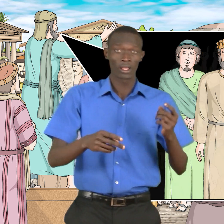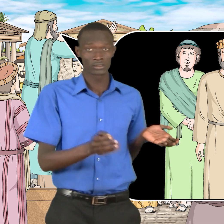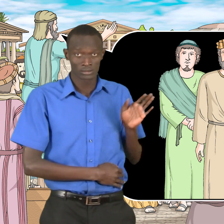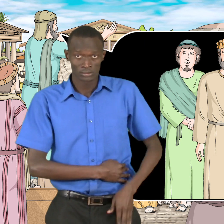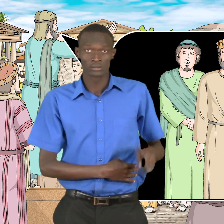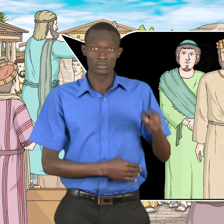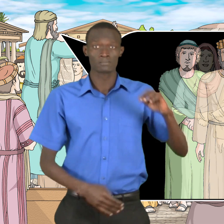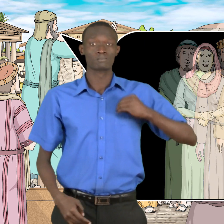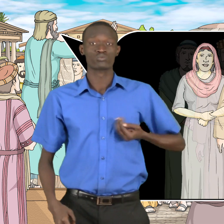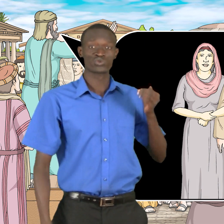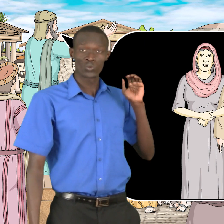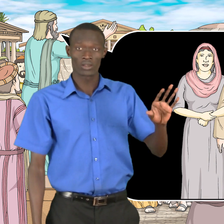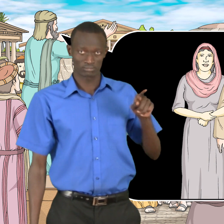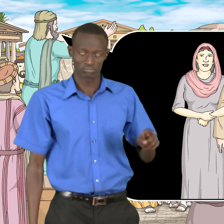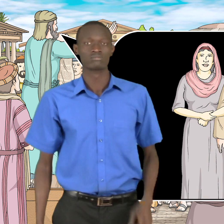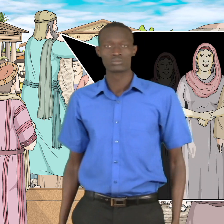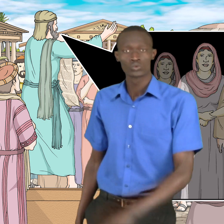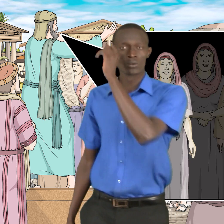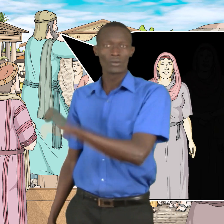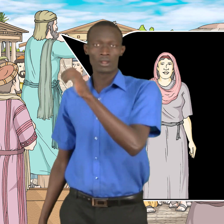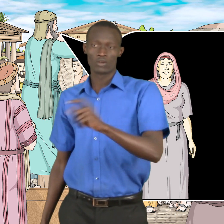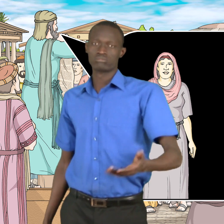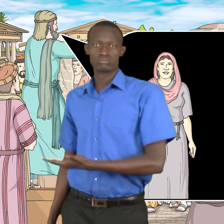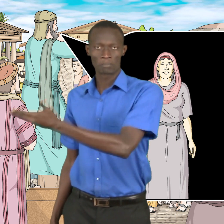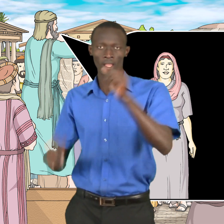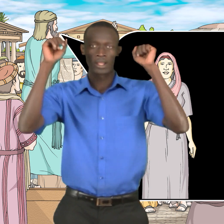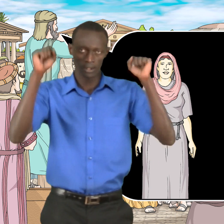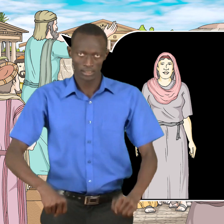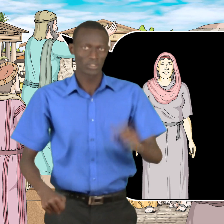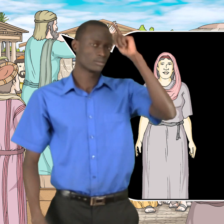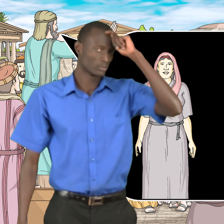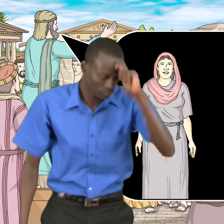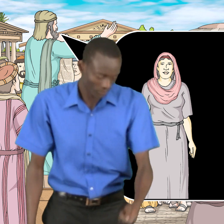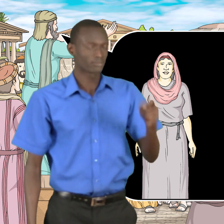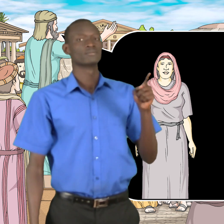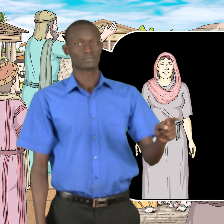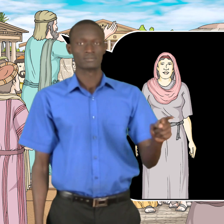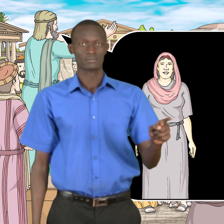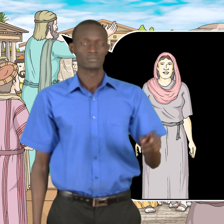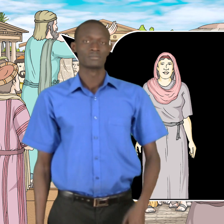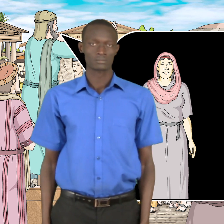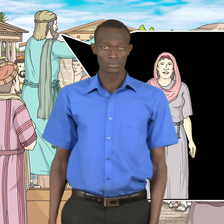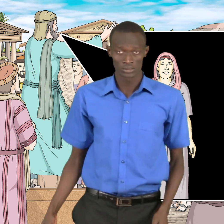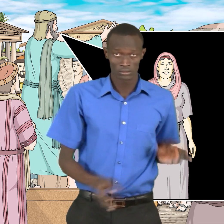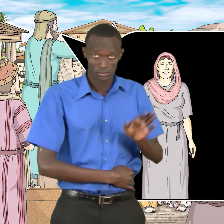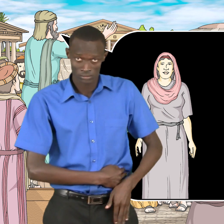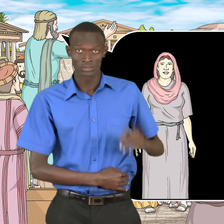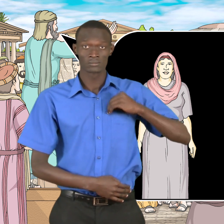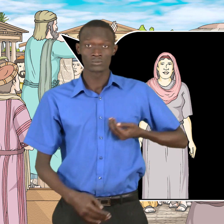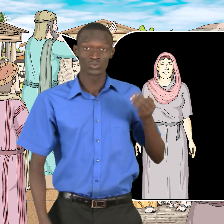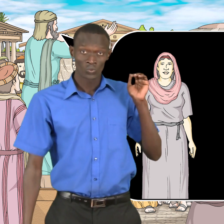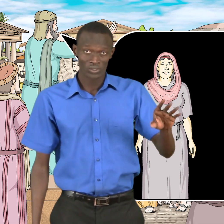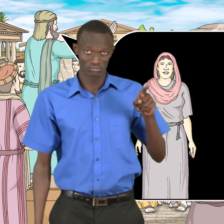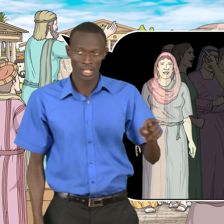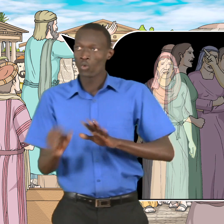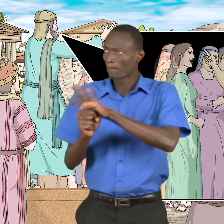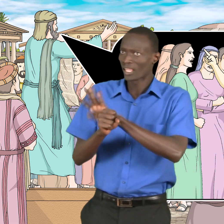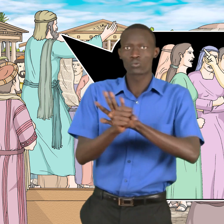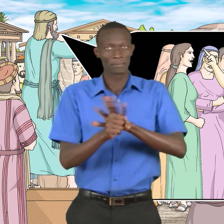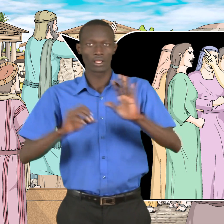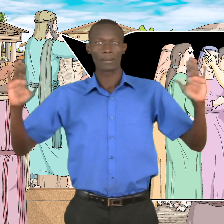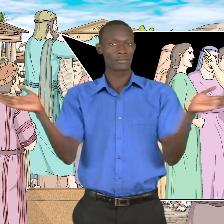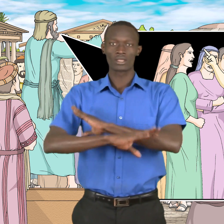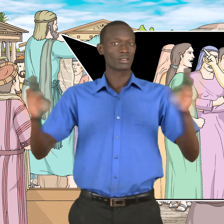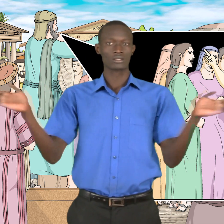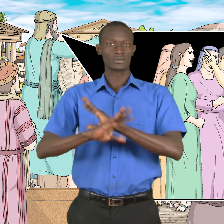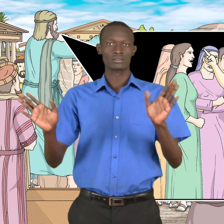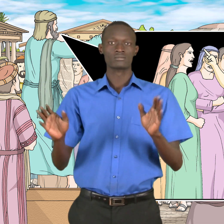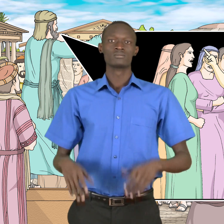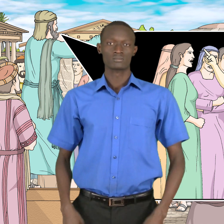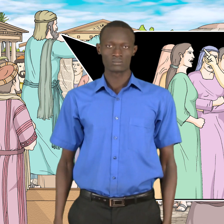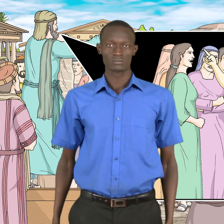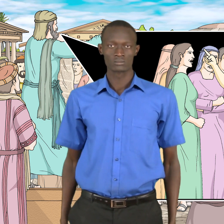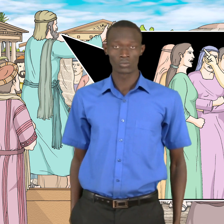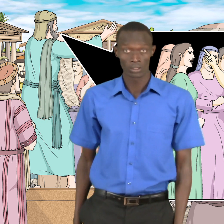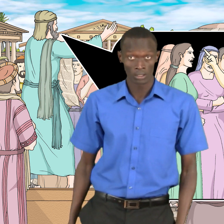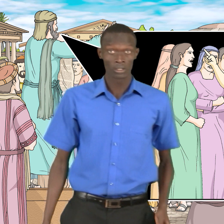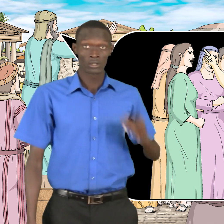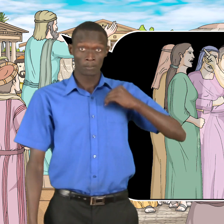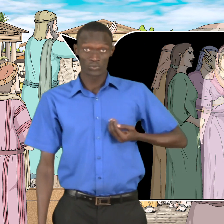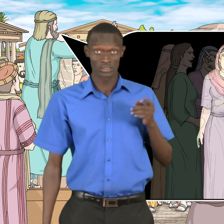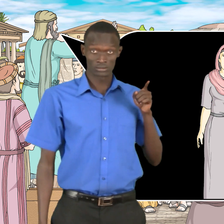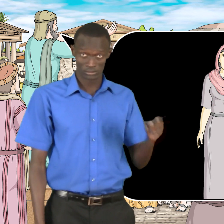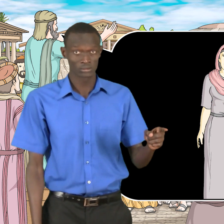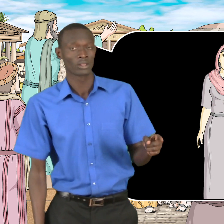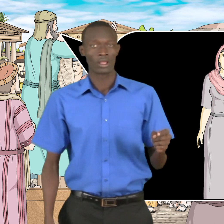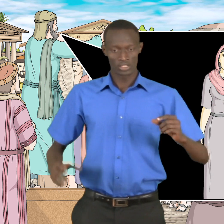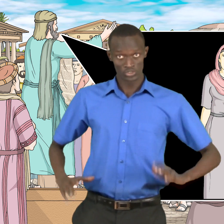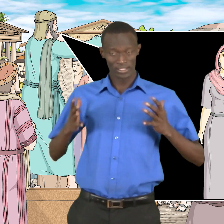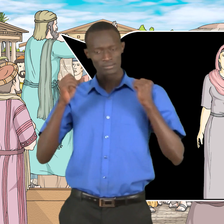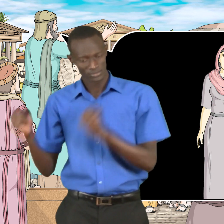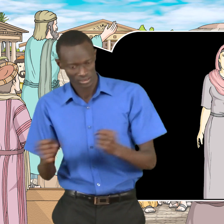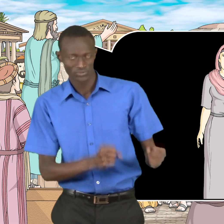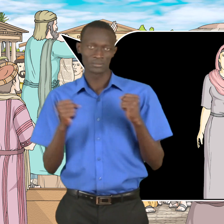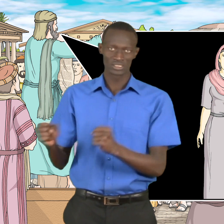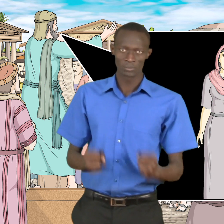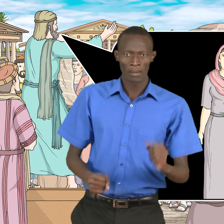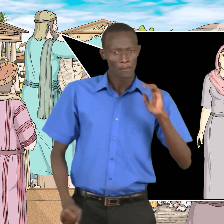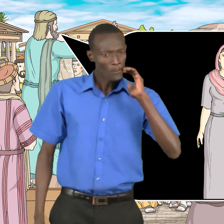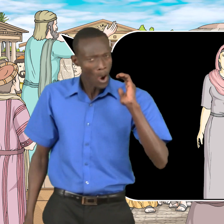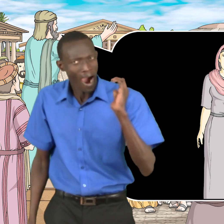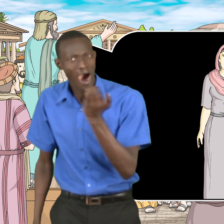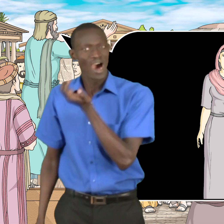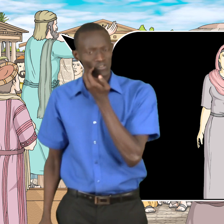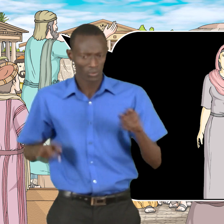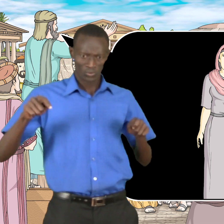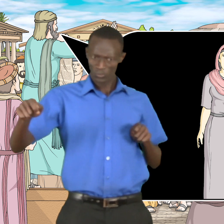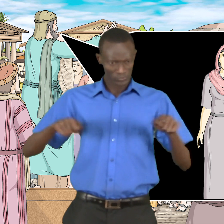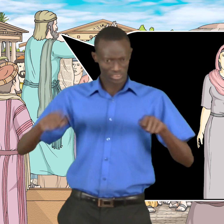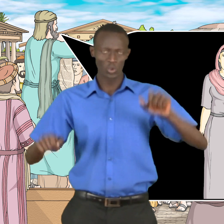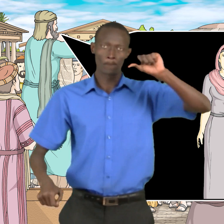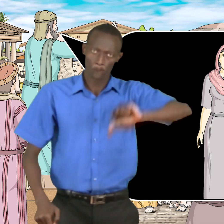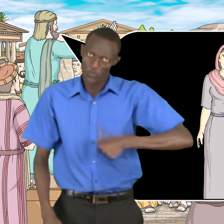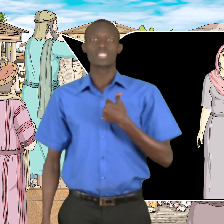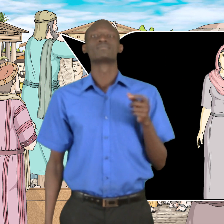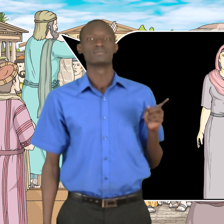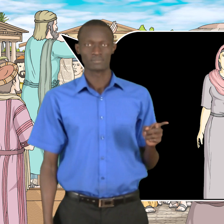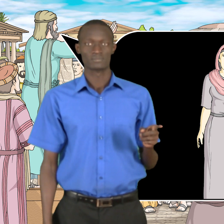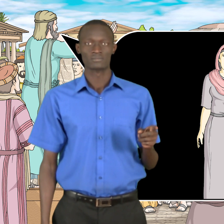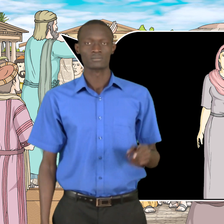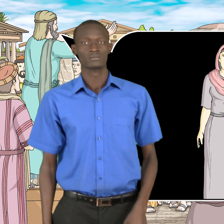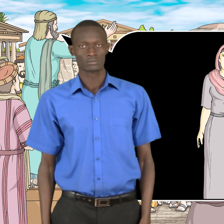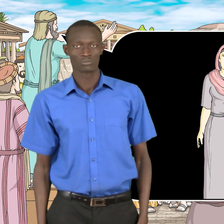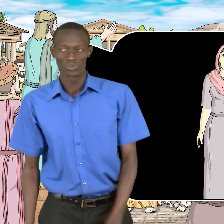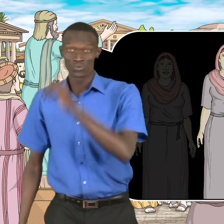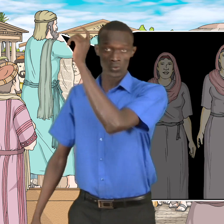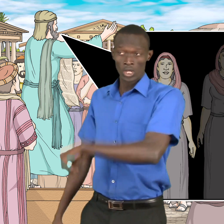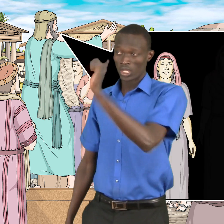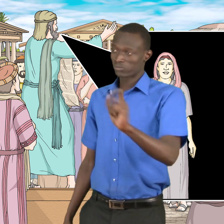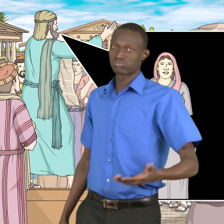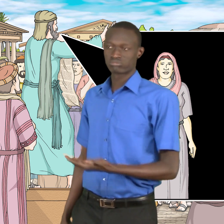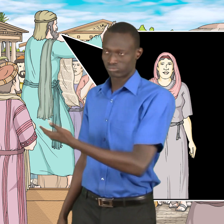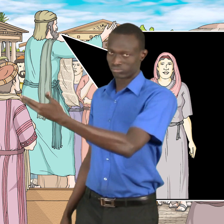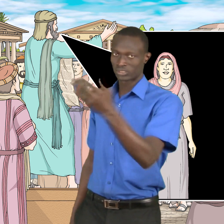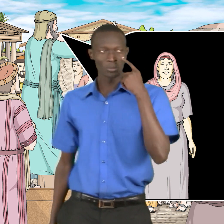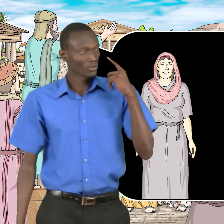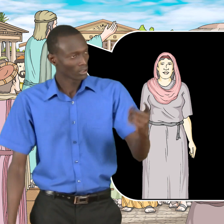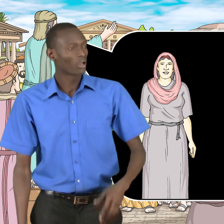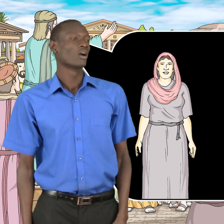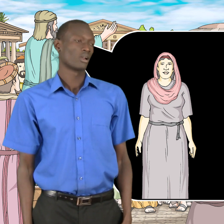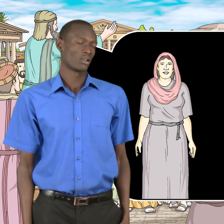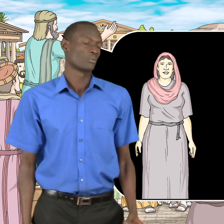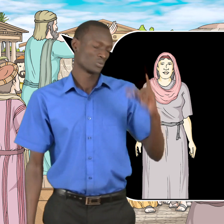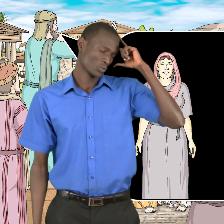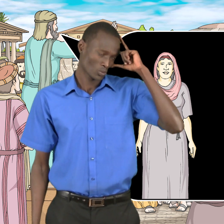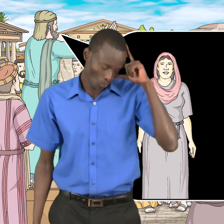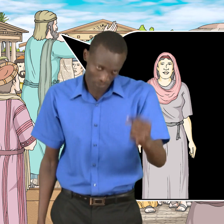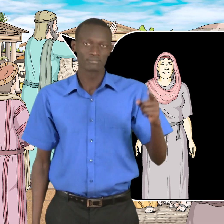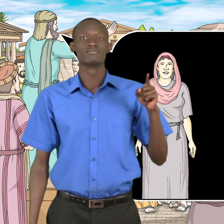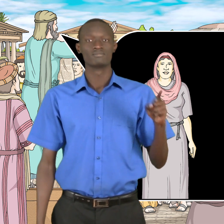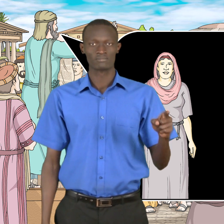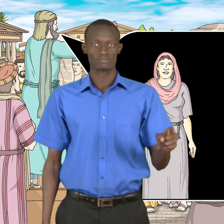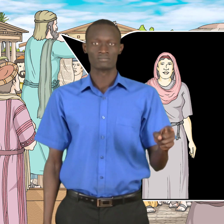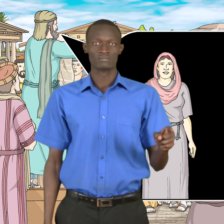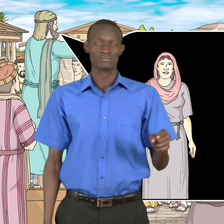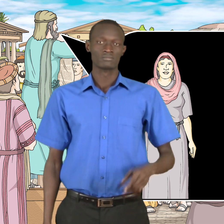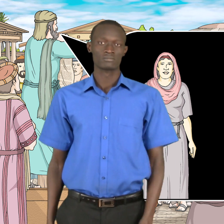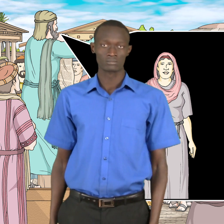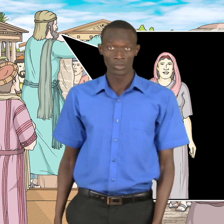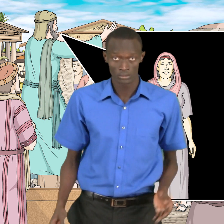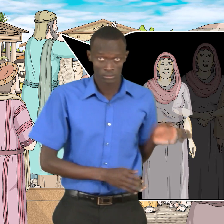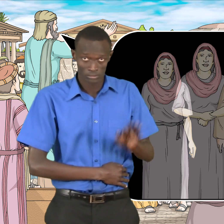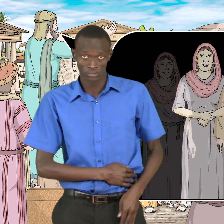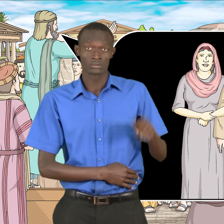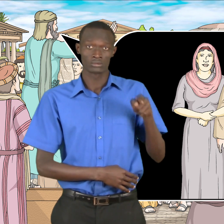In the same way, the women must be dignified, not slanderers, but temperate and faithful in all things.